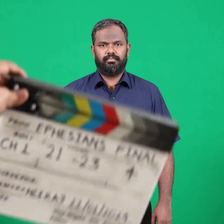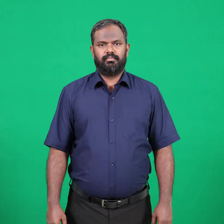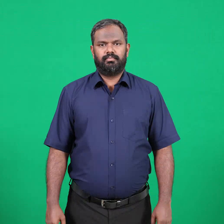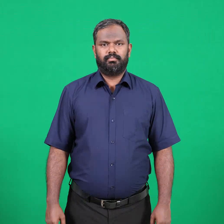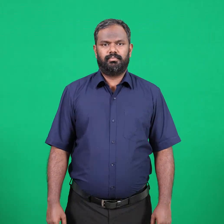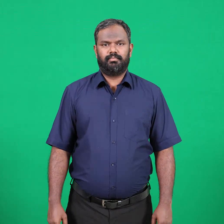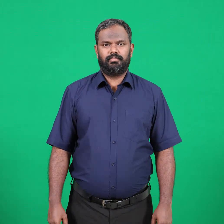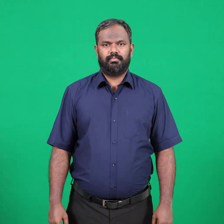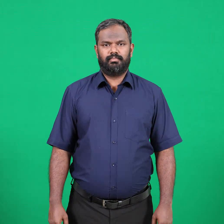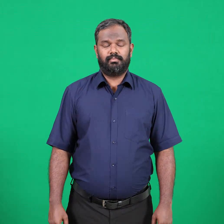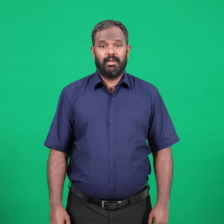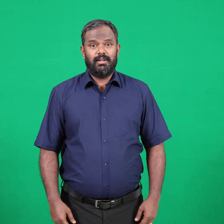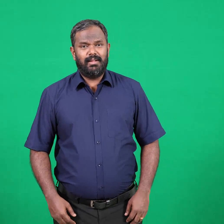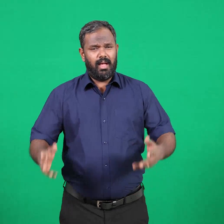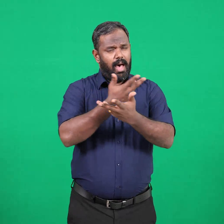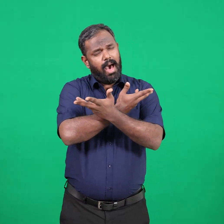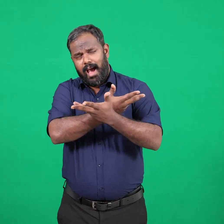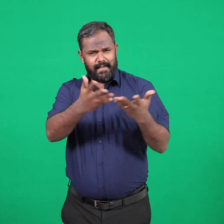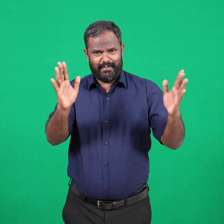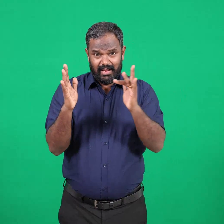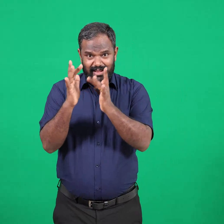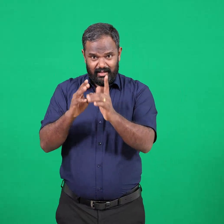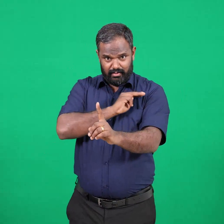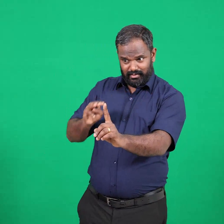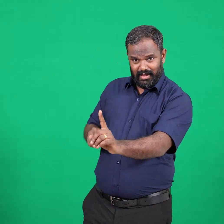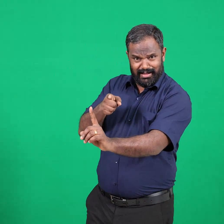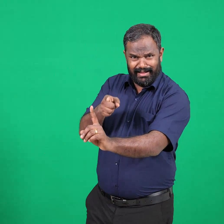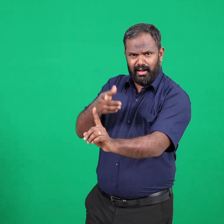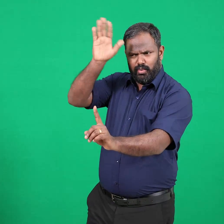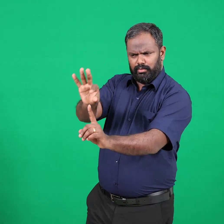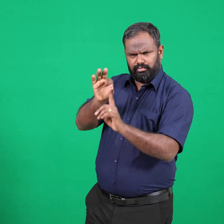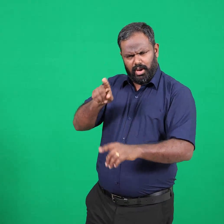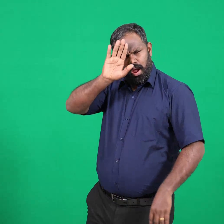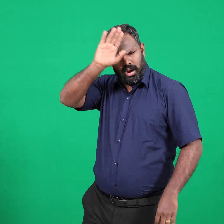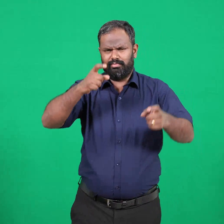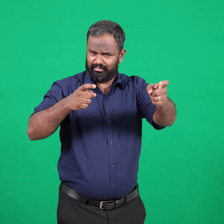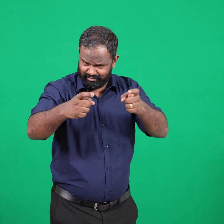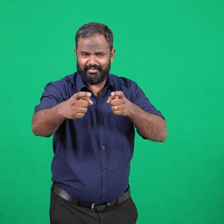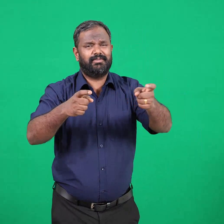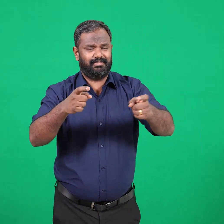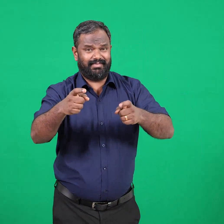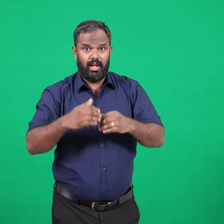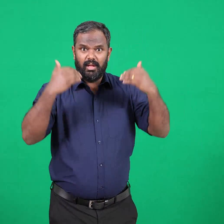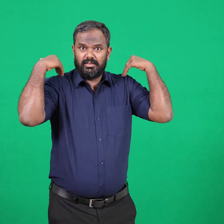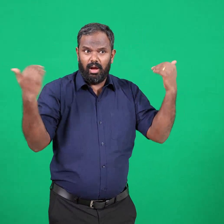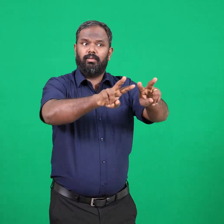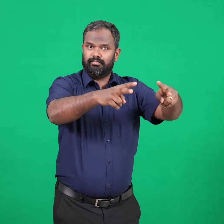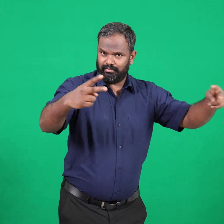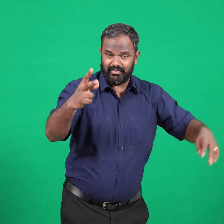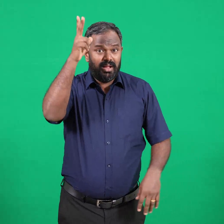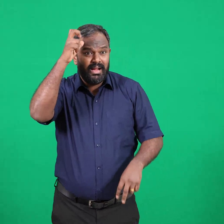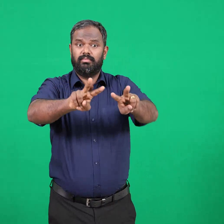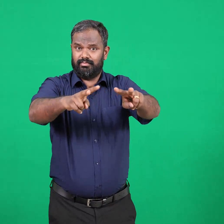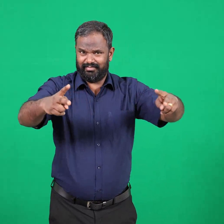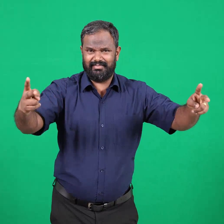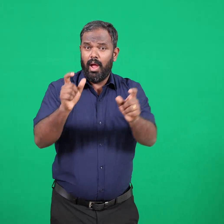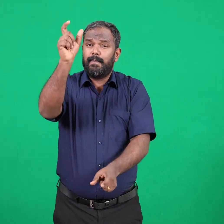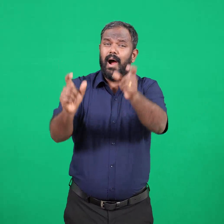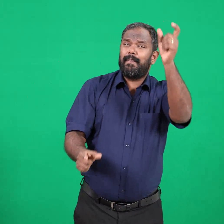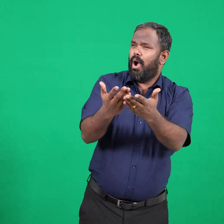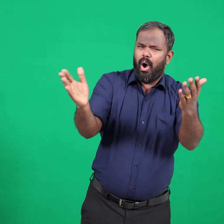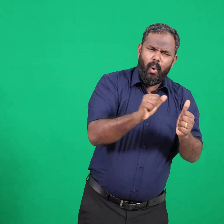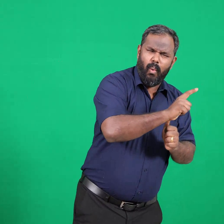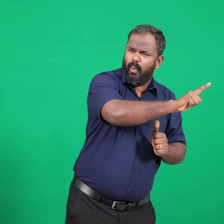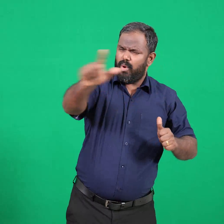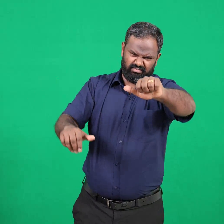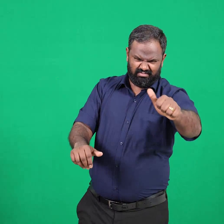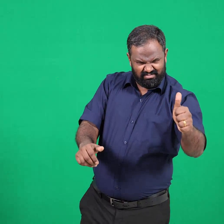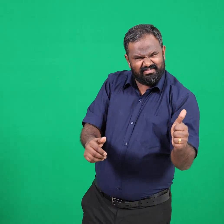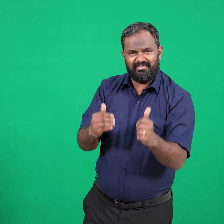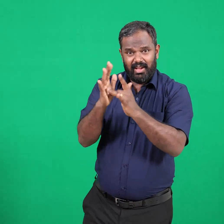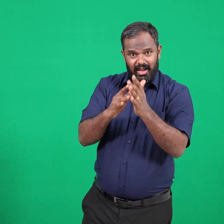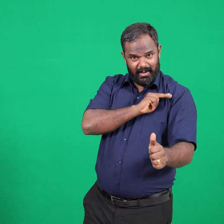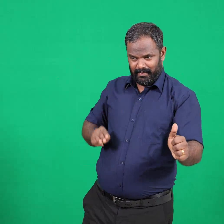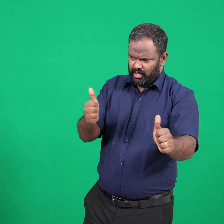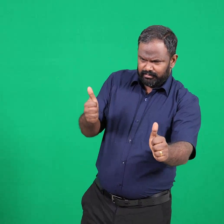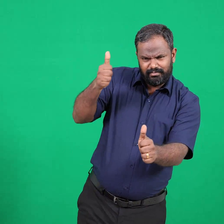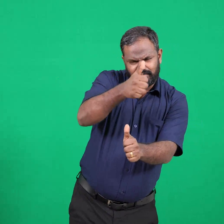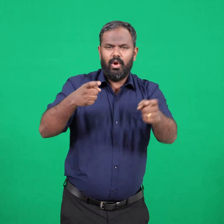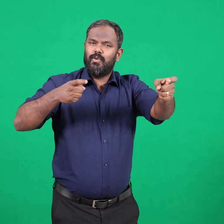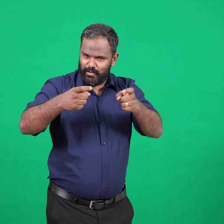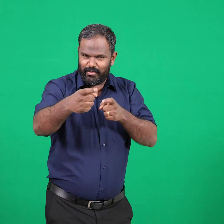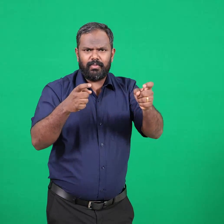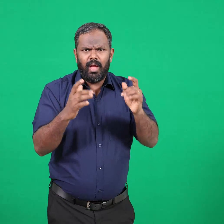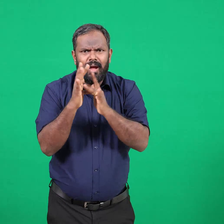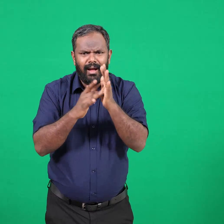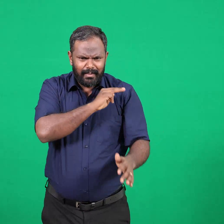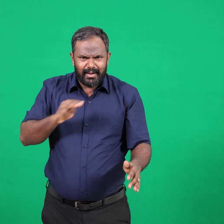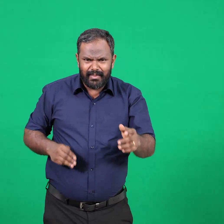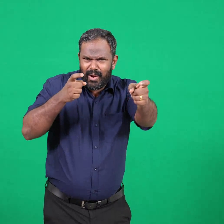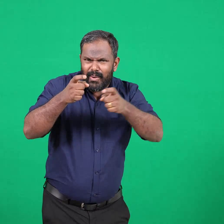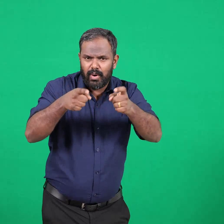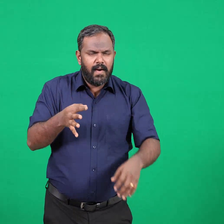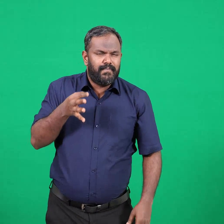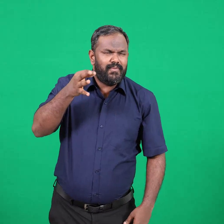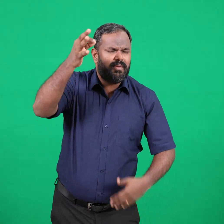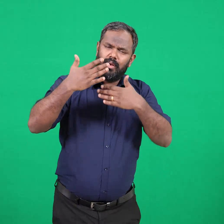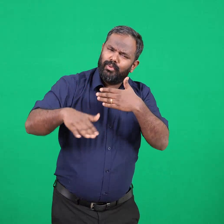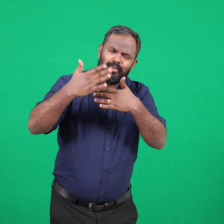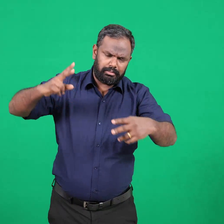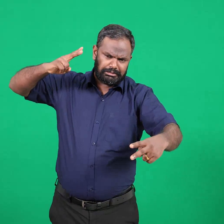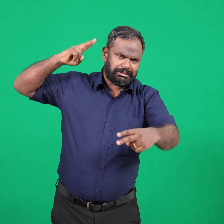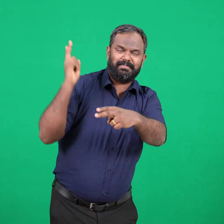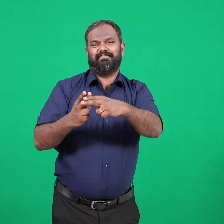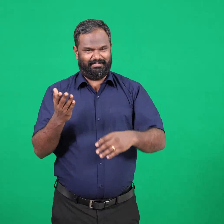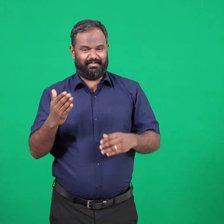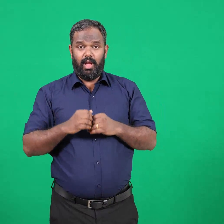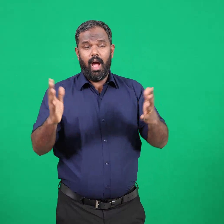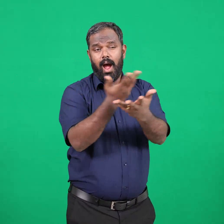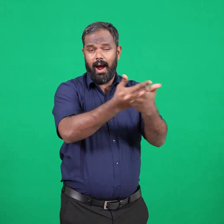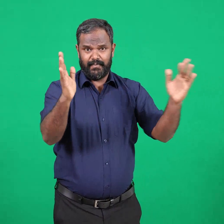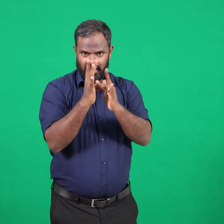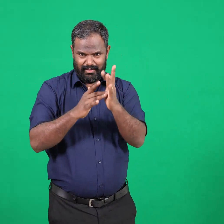far above all rule and authority, power and dominion, and every name that is named, not only in the present age but also in the one to come.